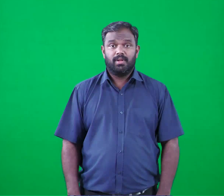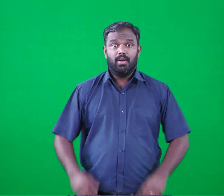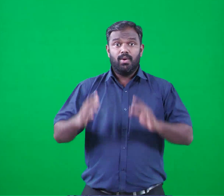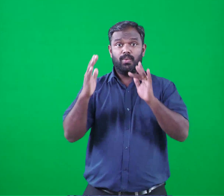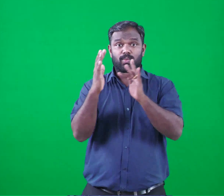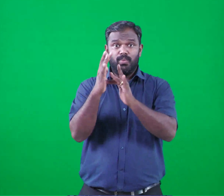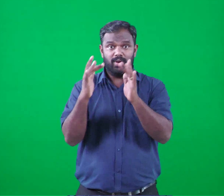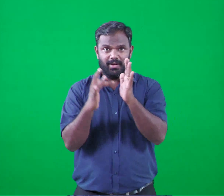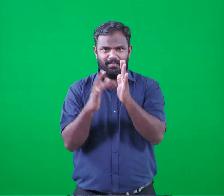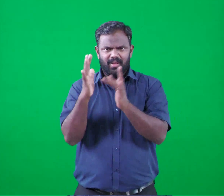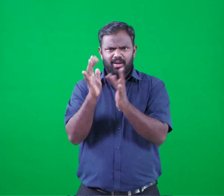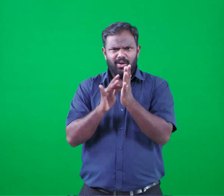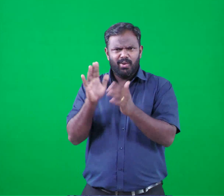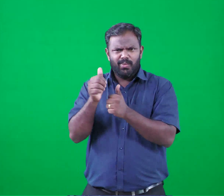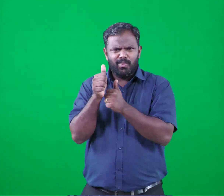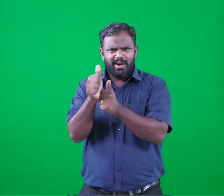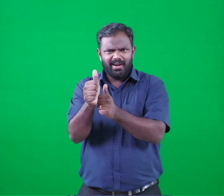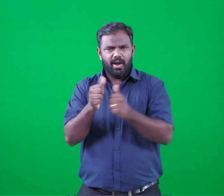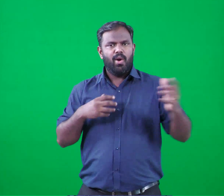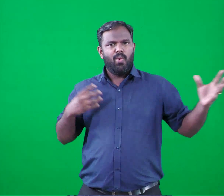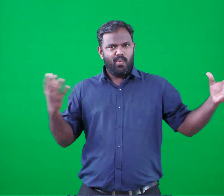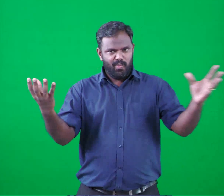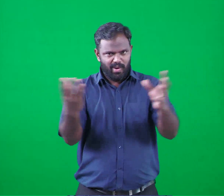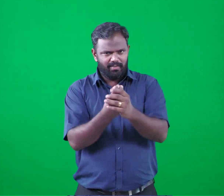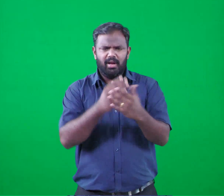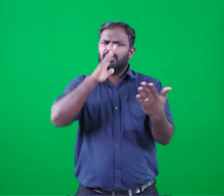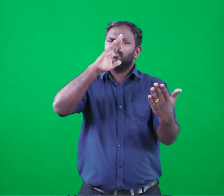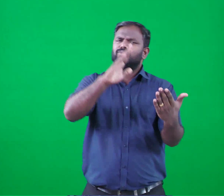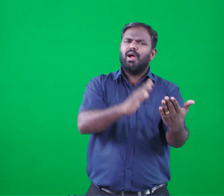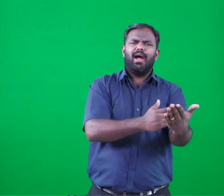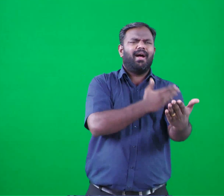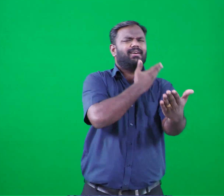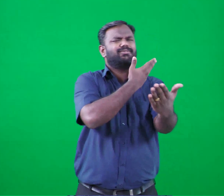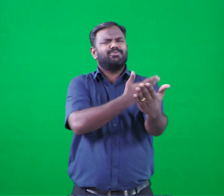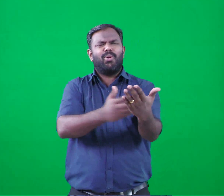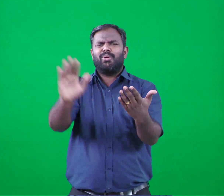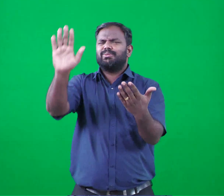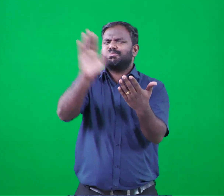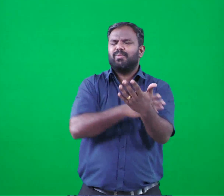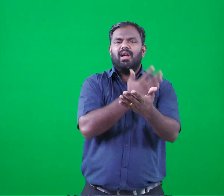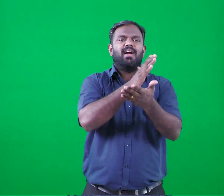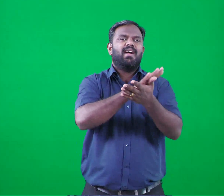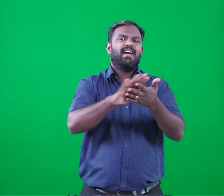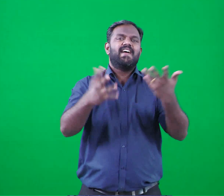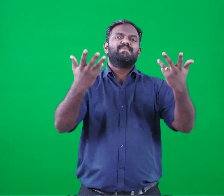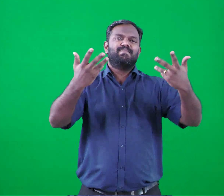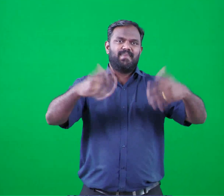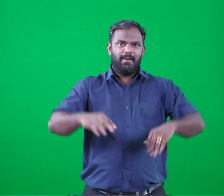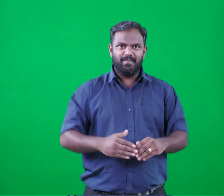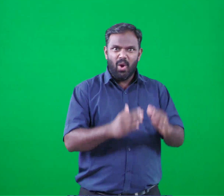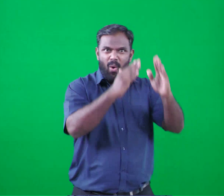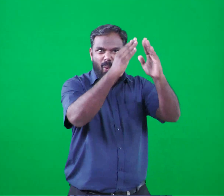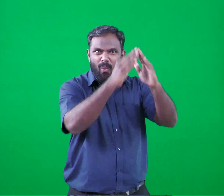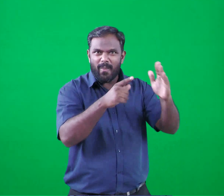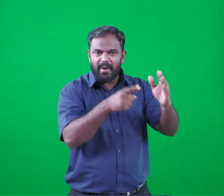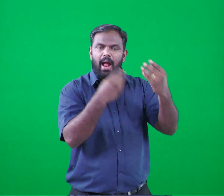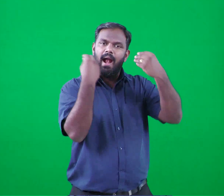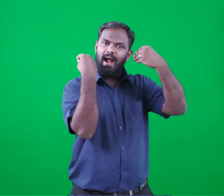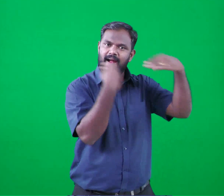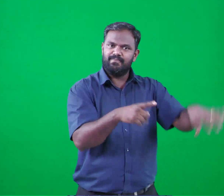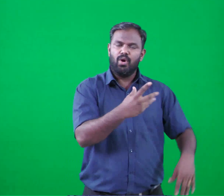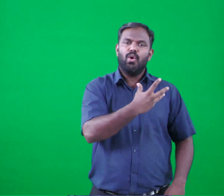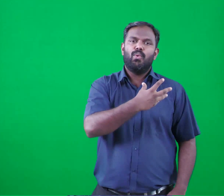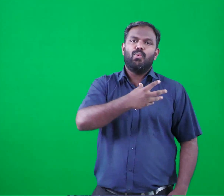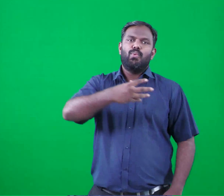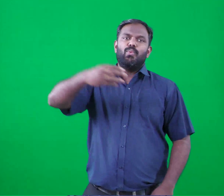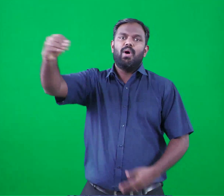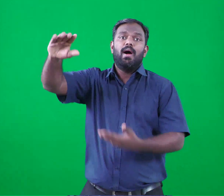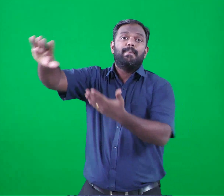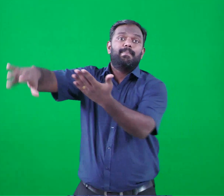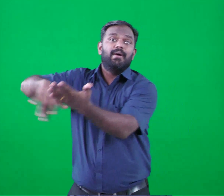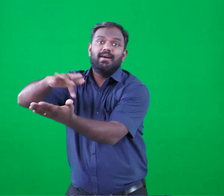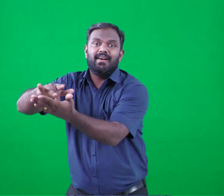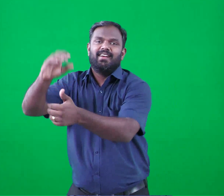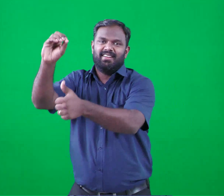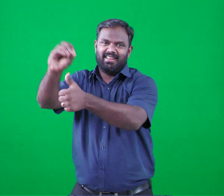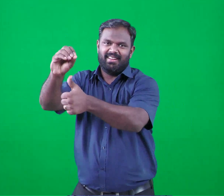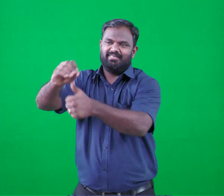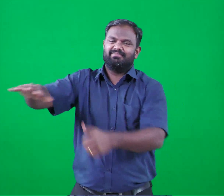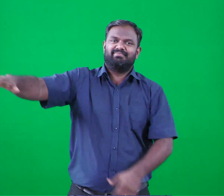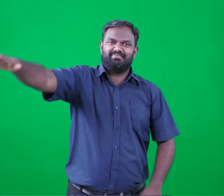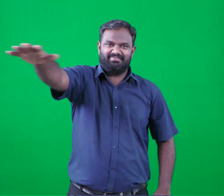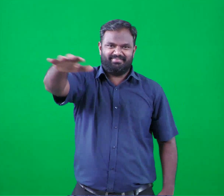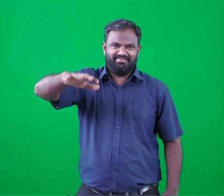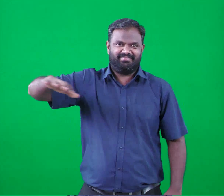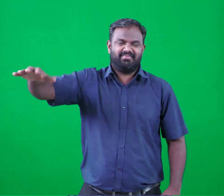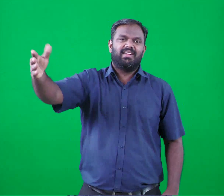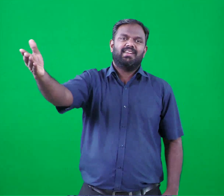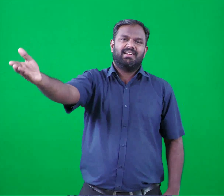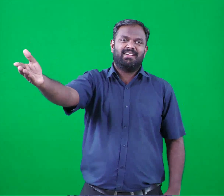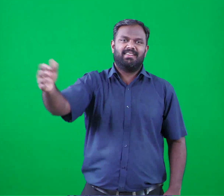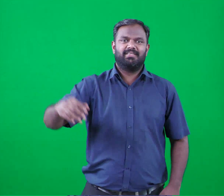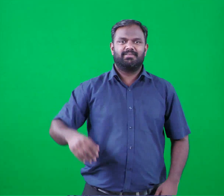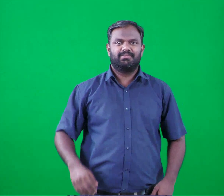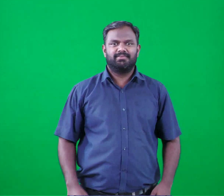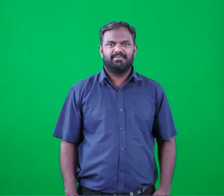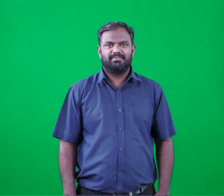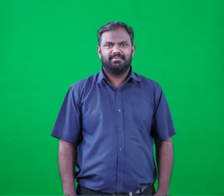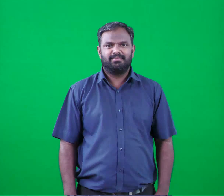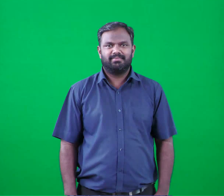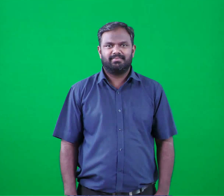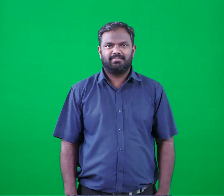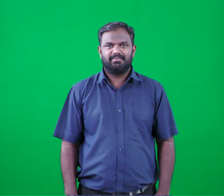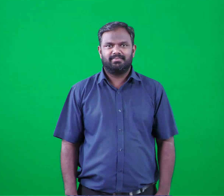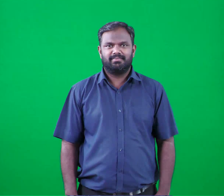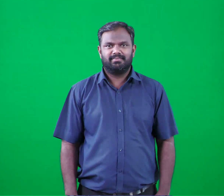And when they had sung a hymn, they went out to the Mount of Olives.